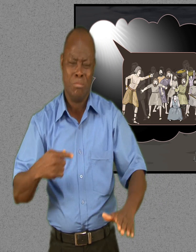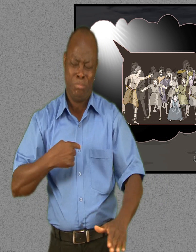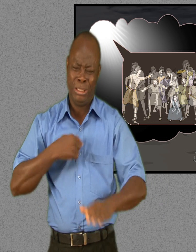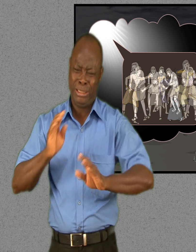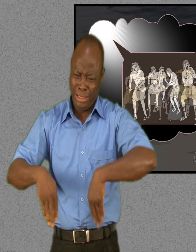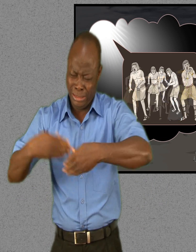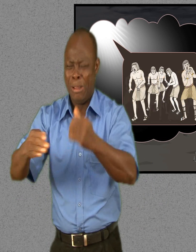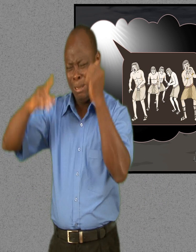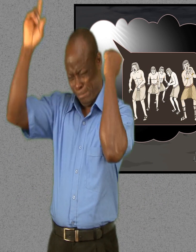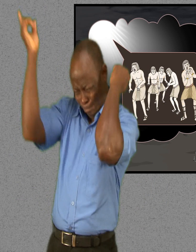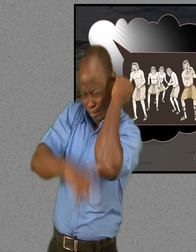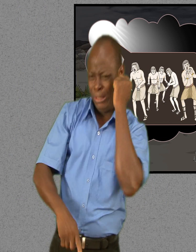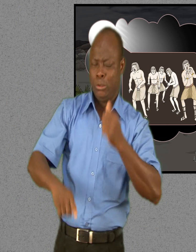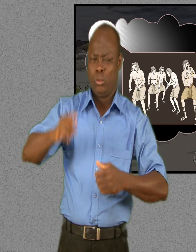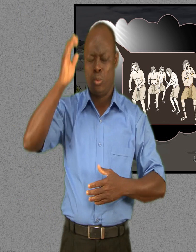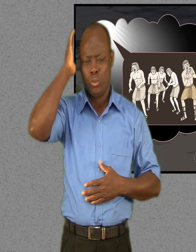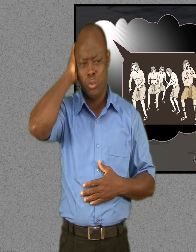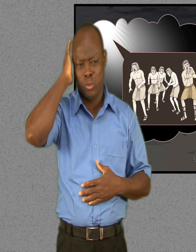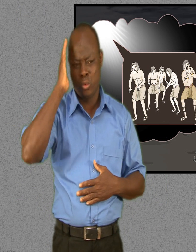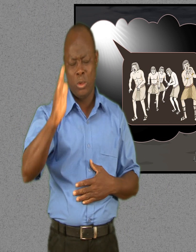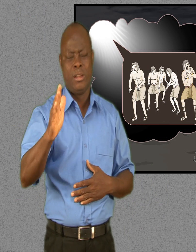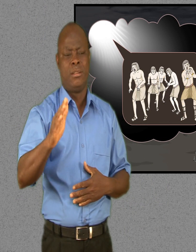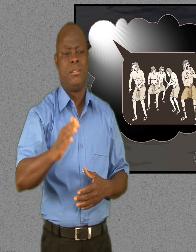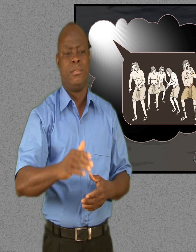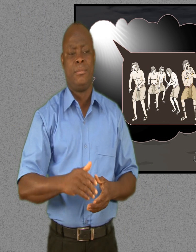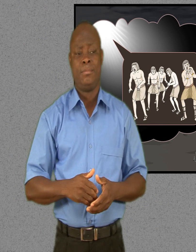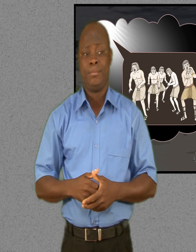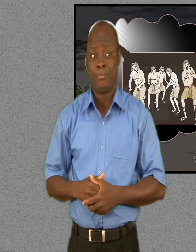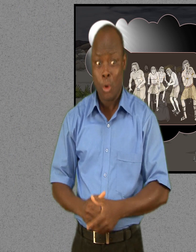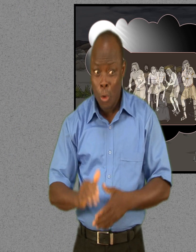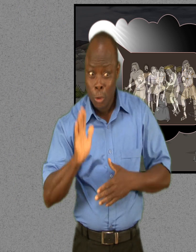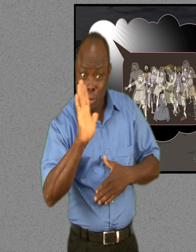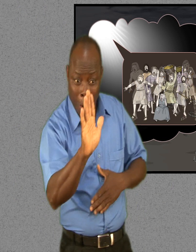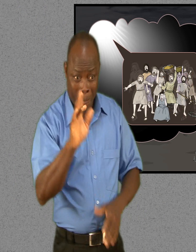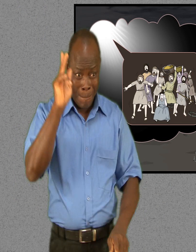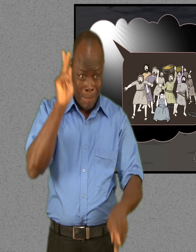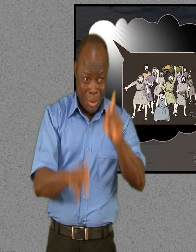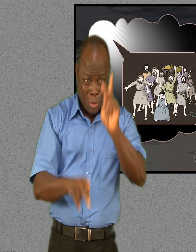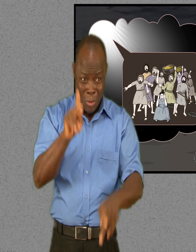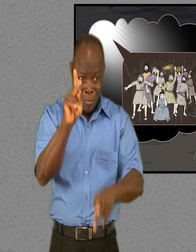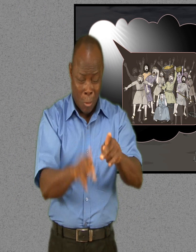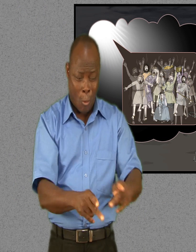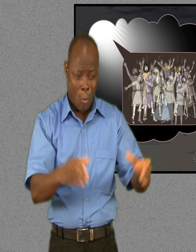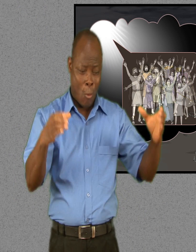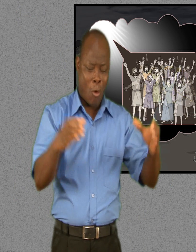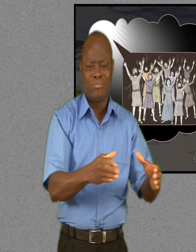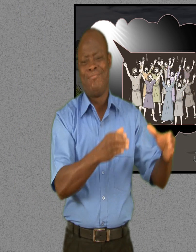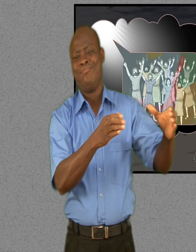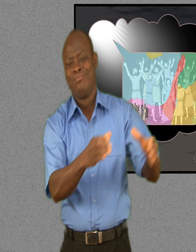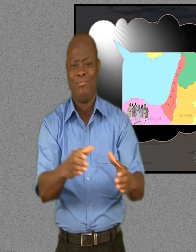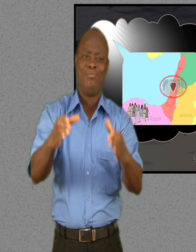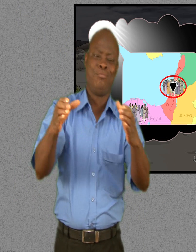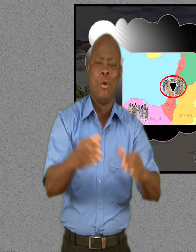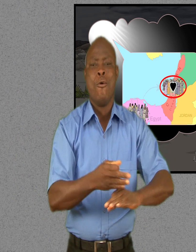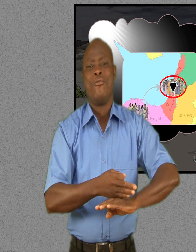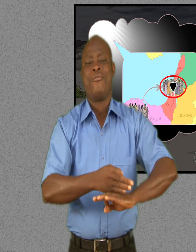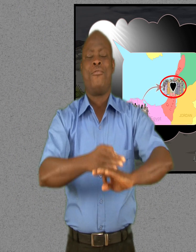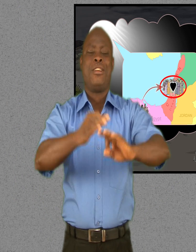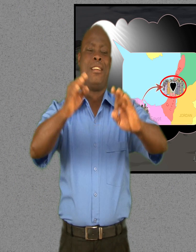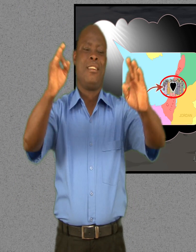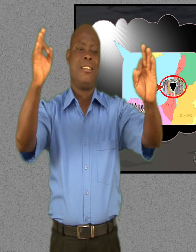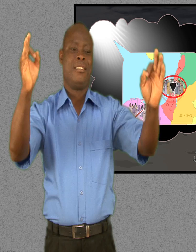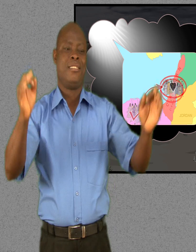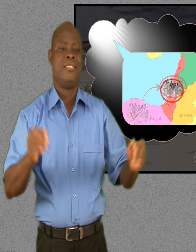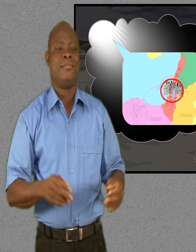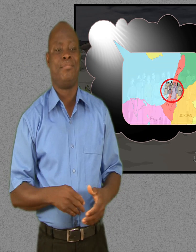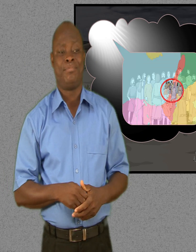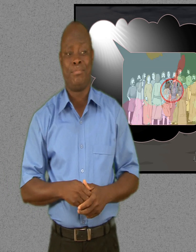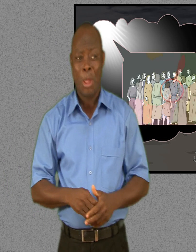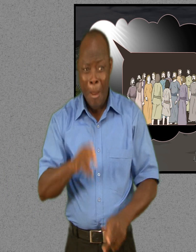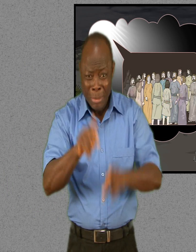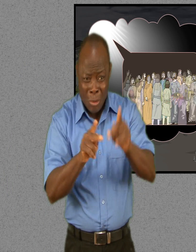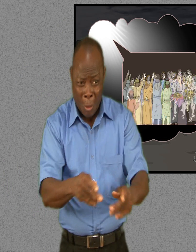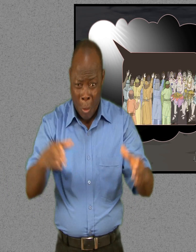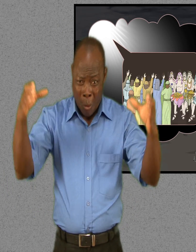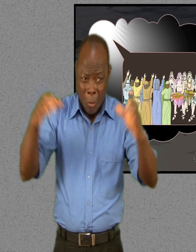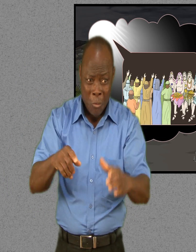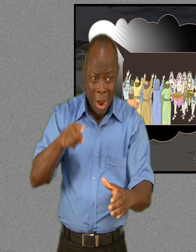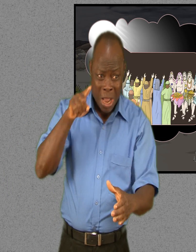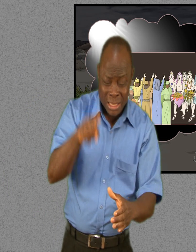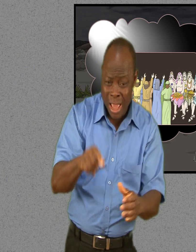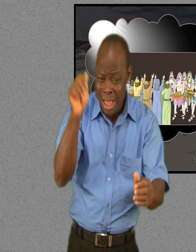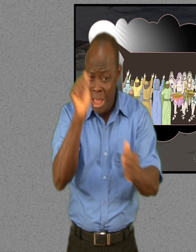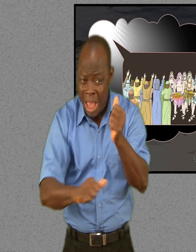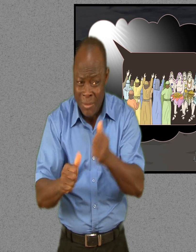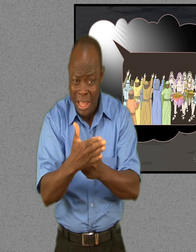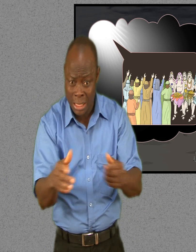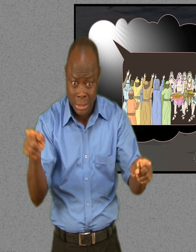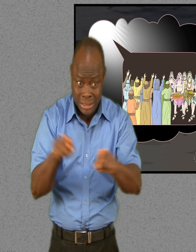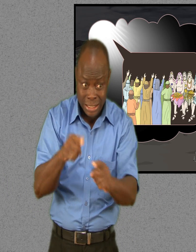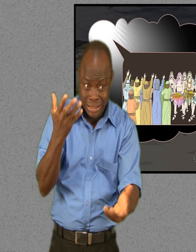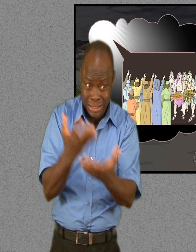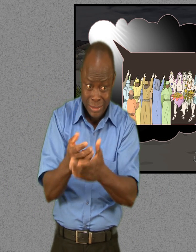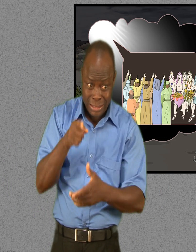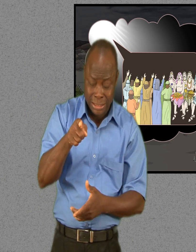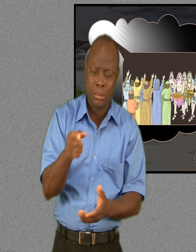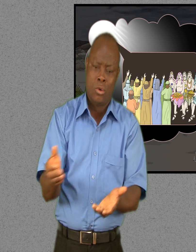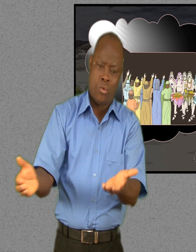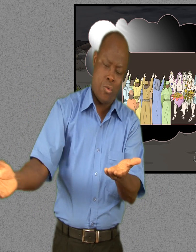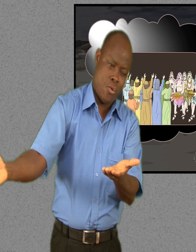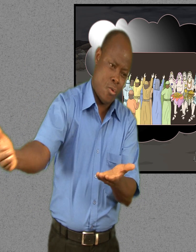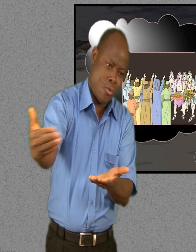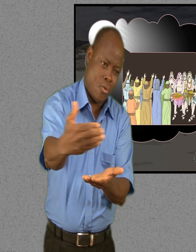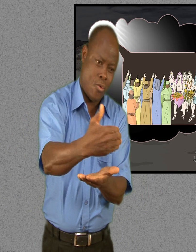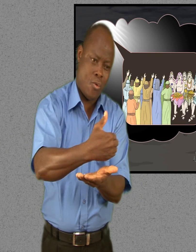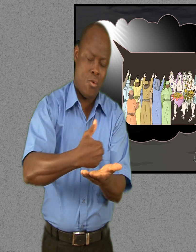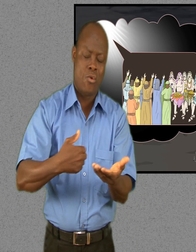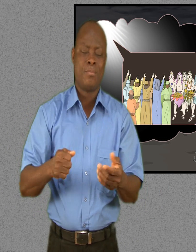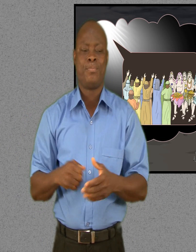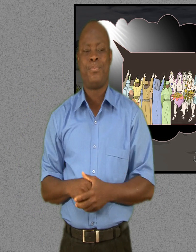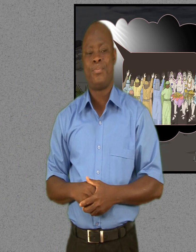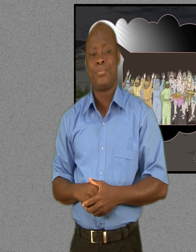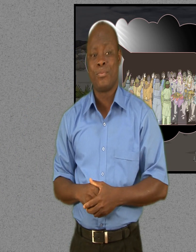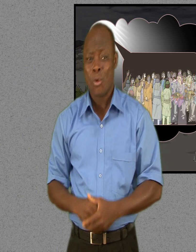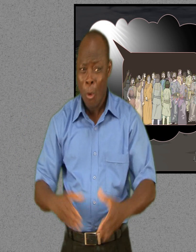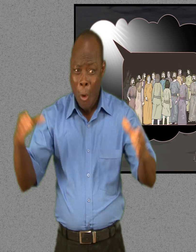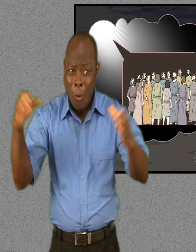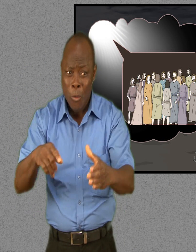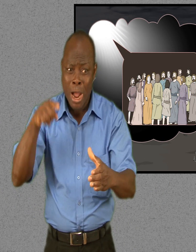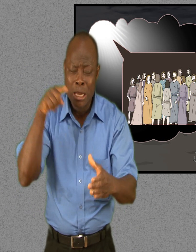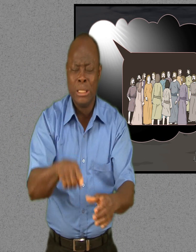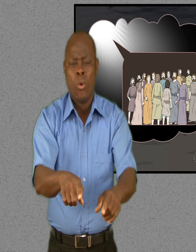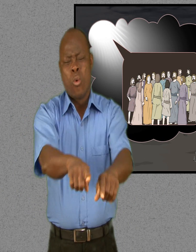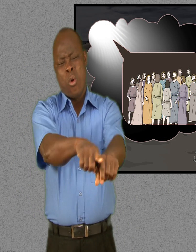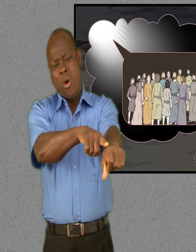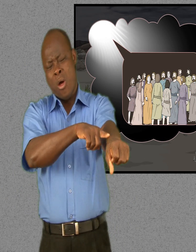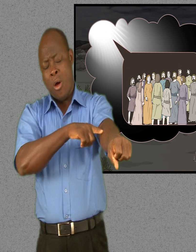You, however, will go to your fathers in peace and be buried at a ripe old age.